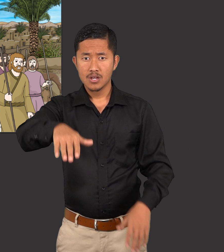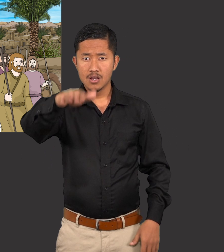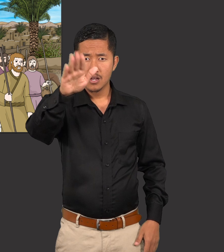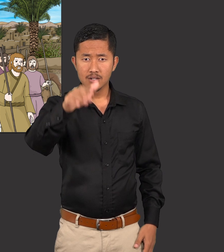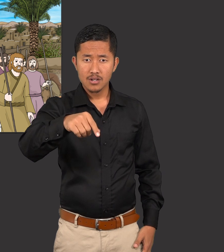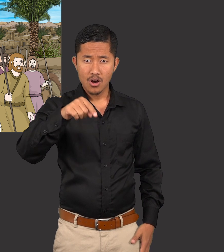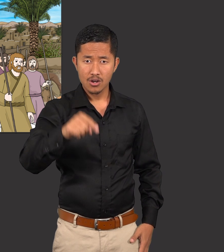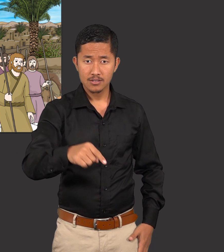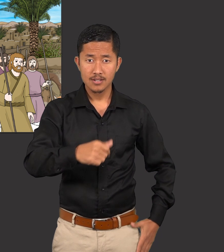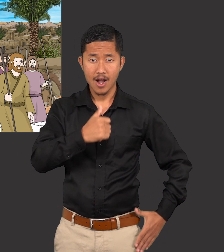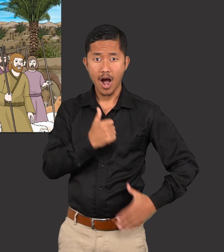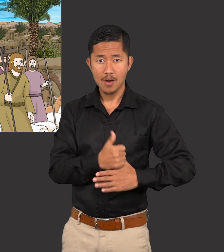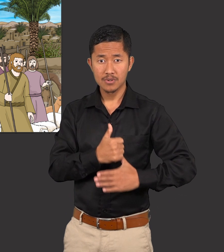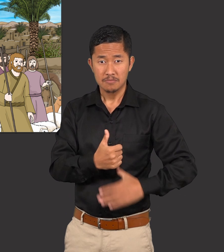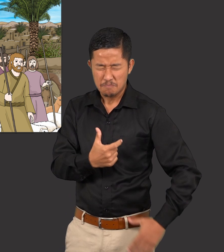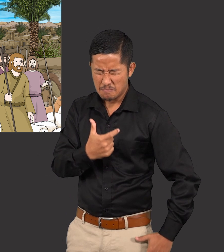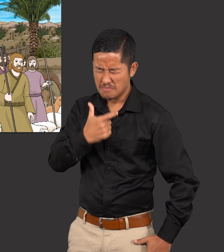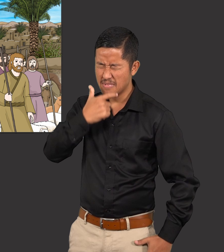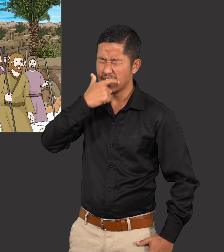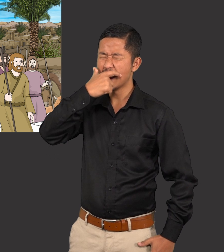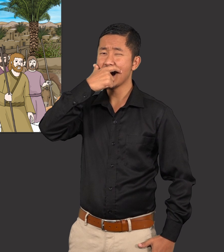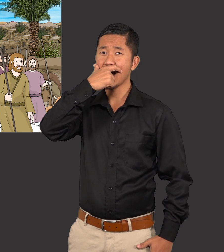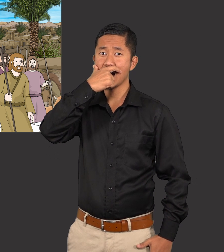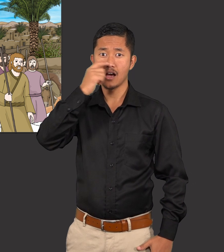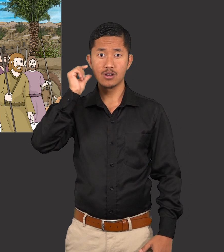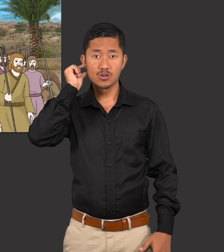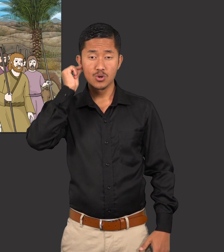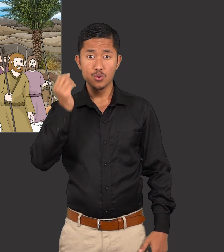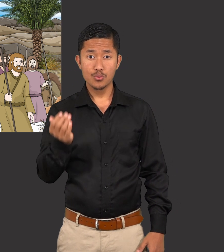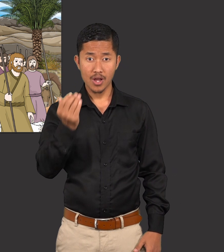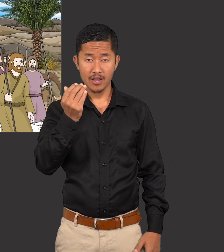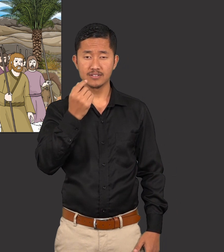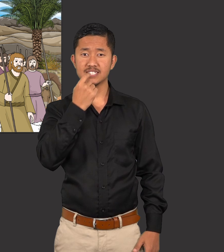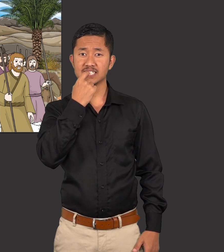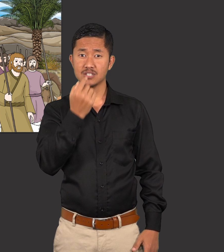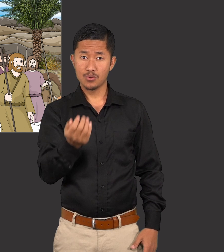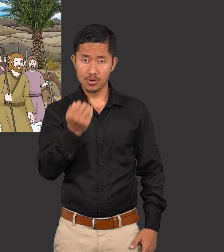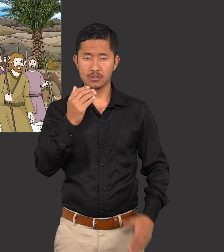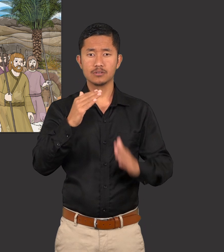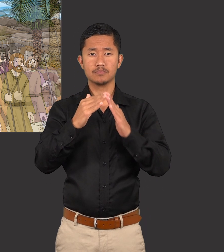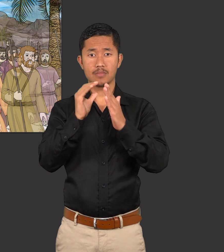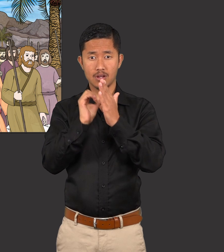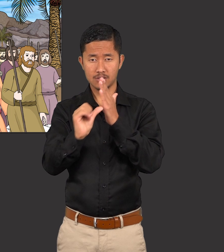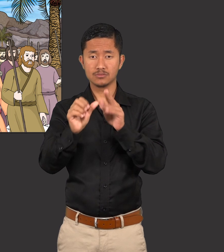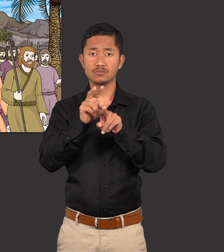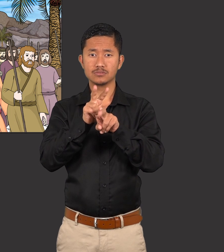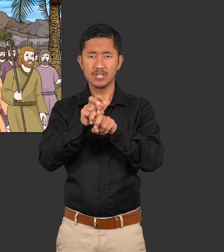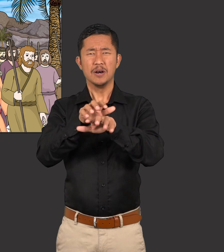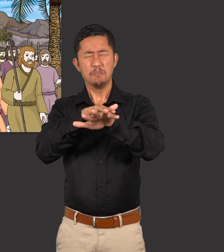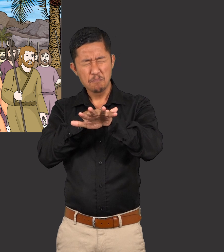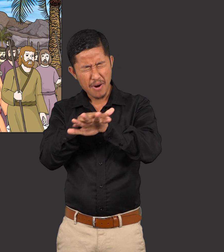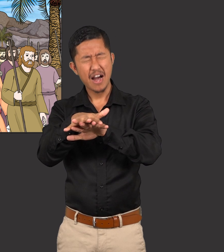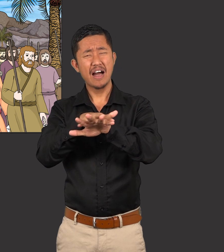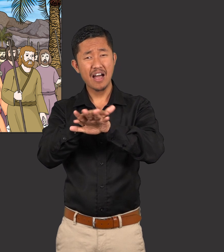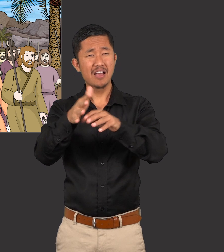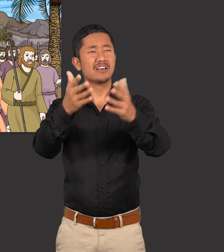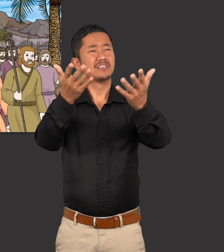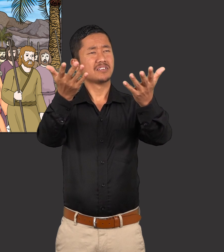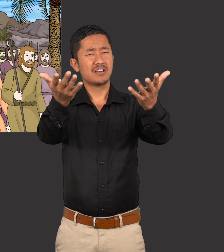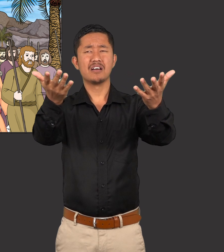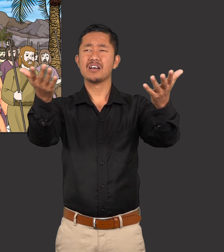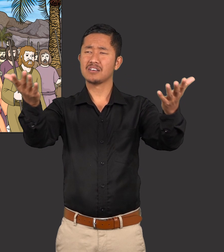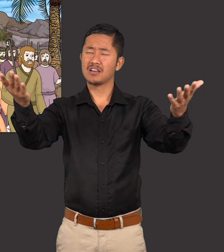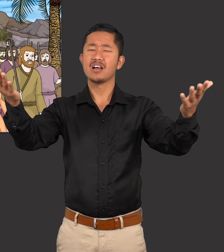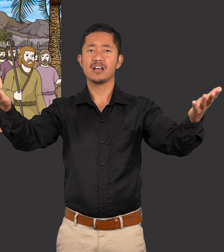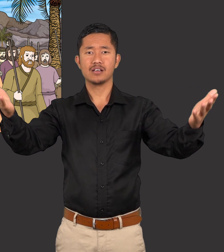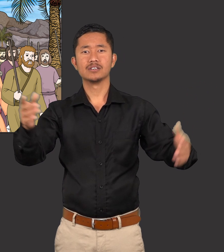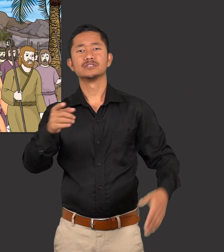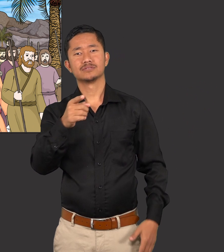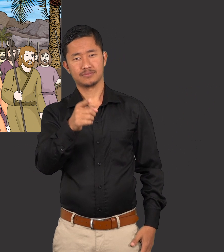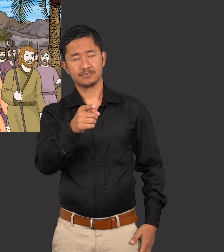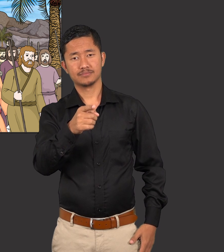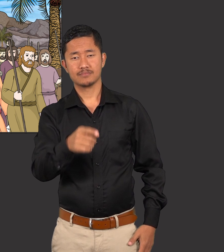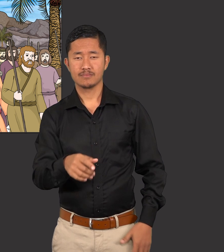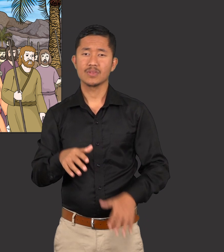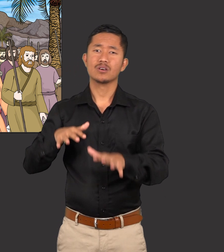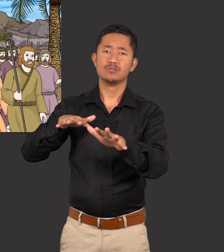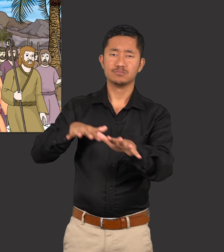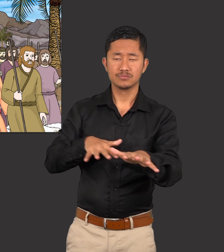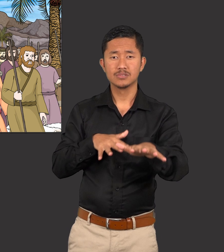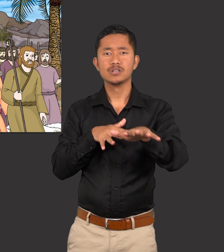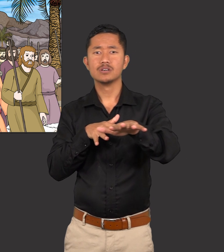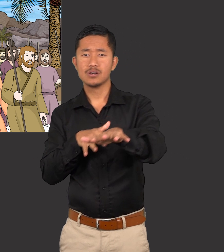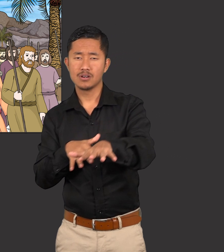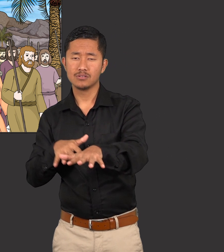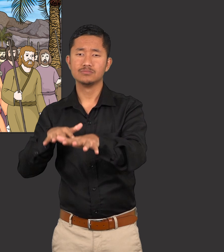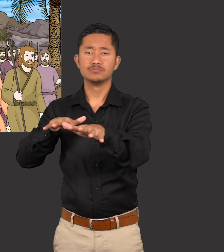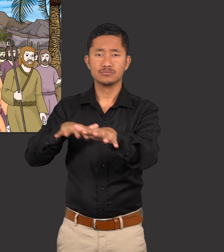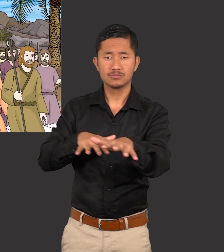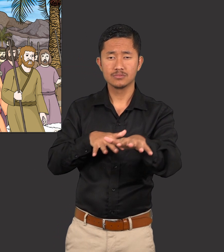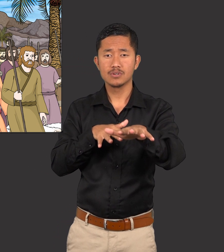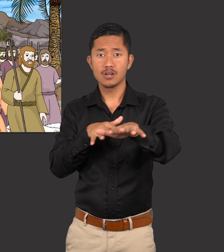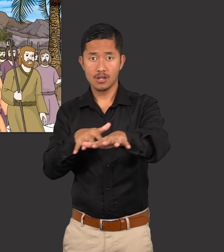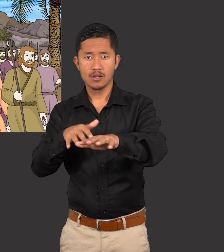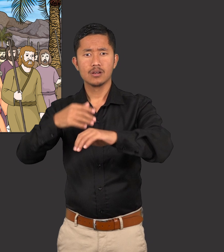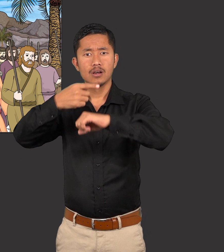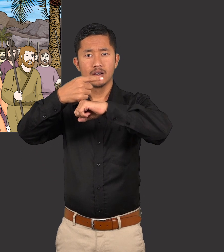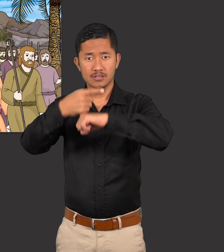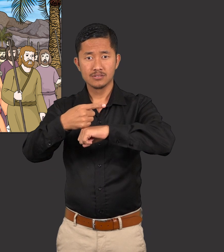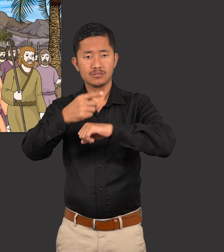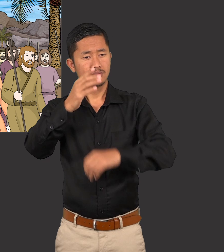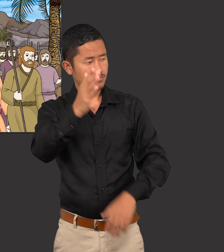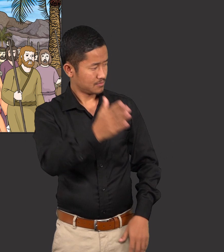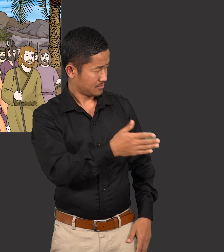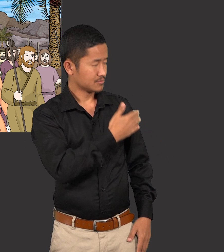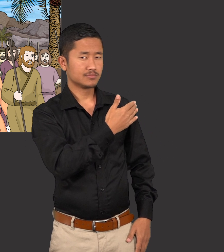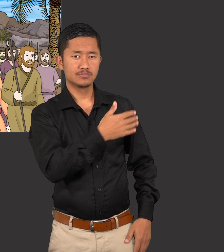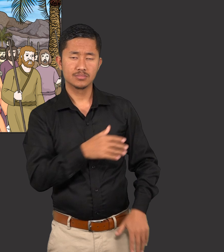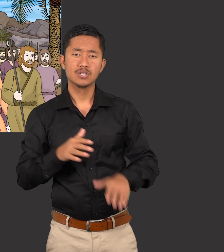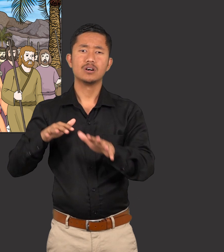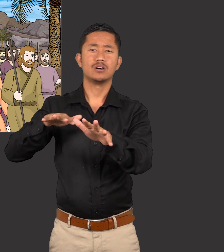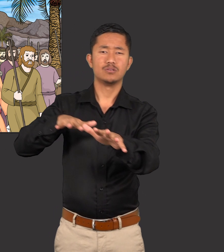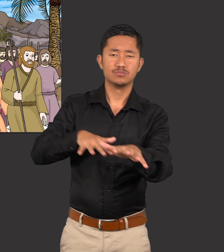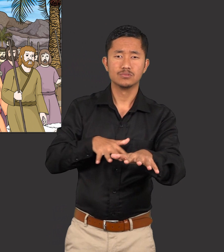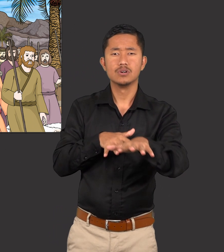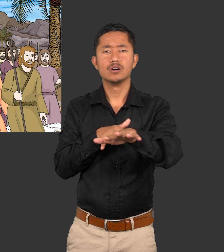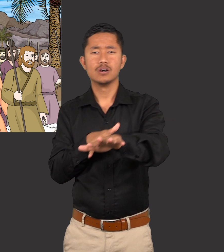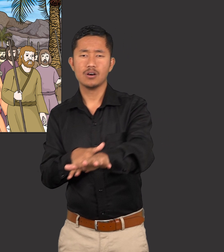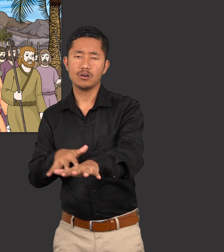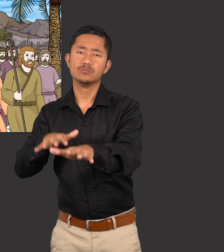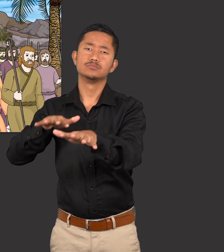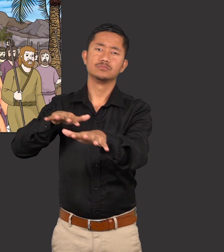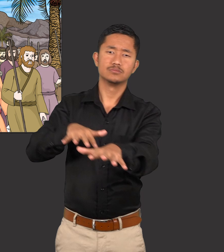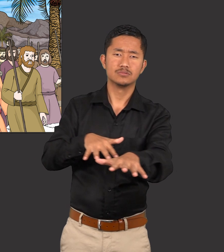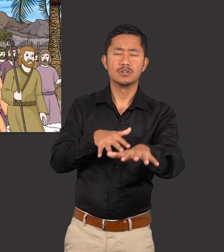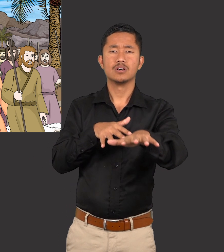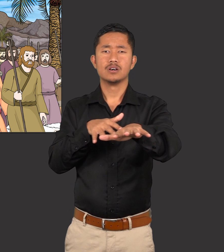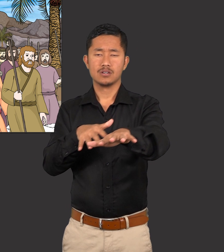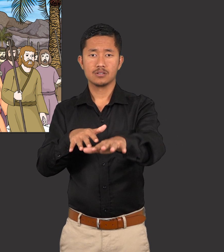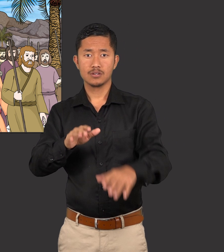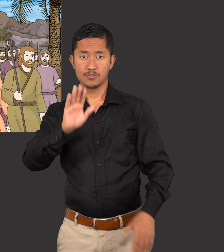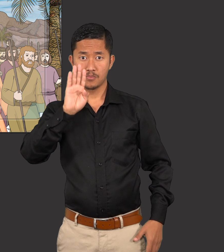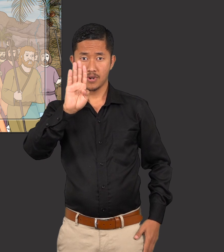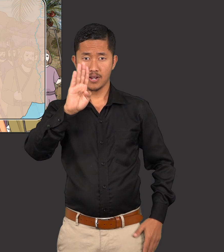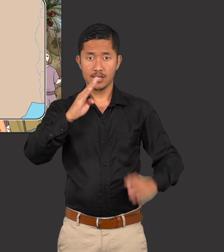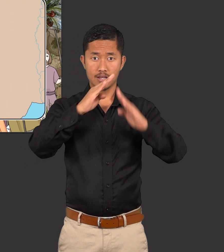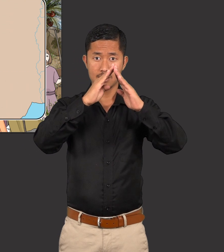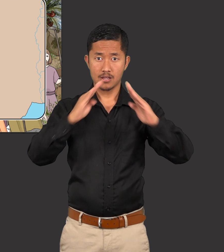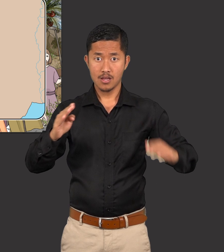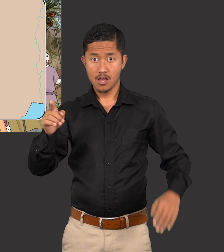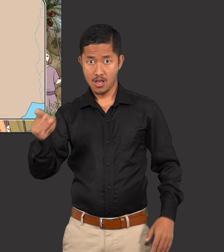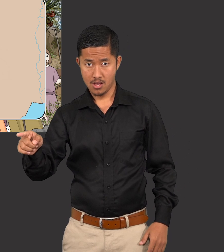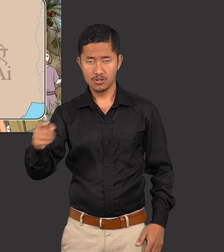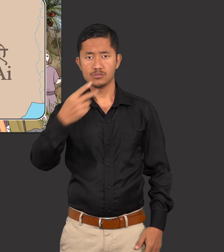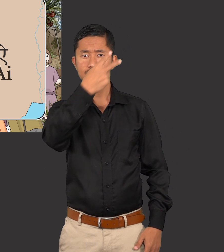And Abram had become extremely wealthy in livestock and silver and gold.